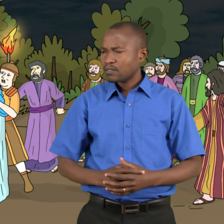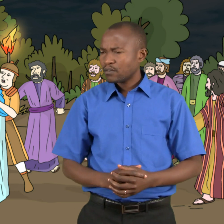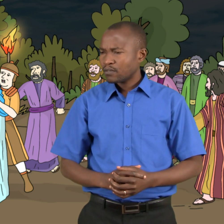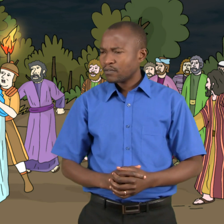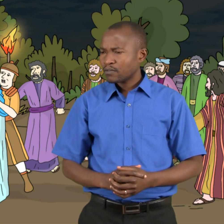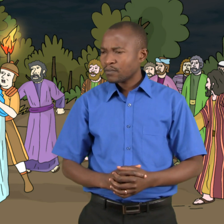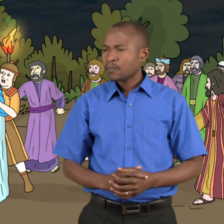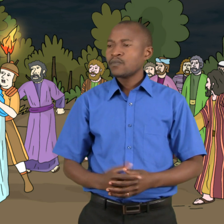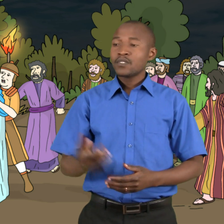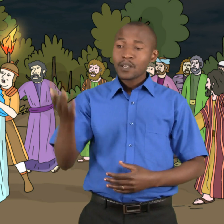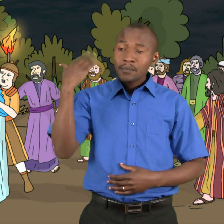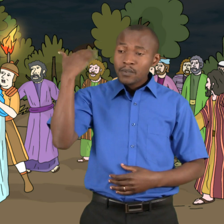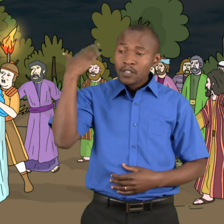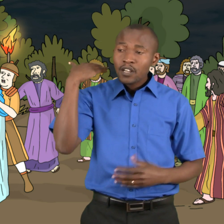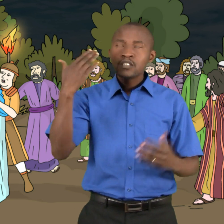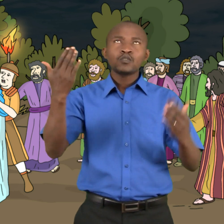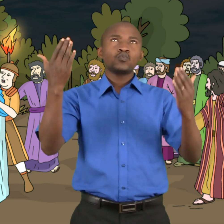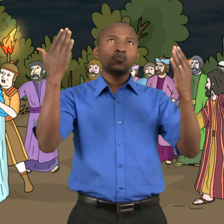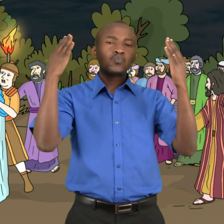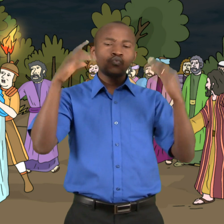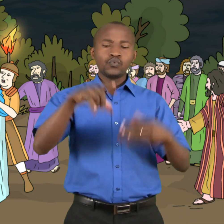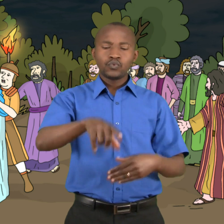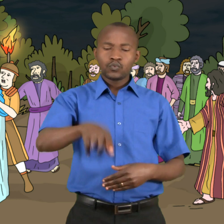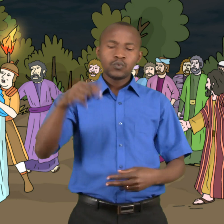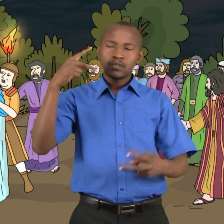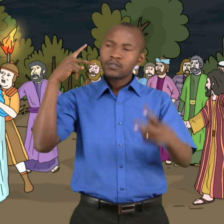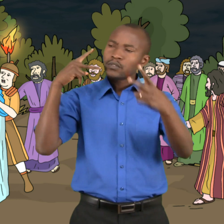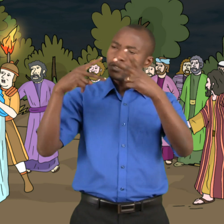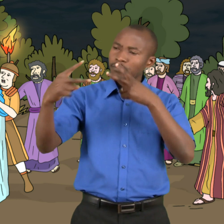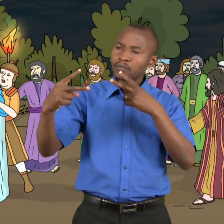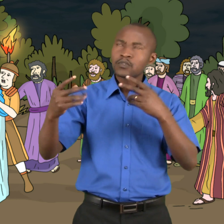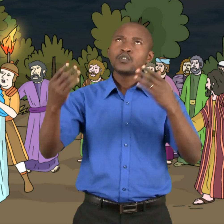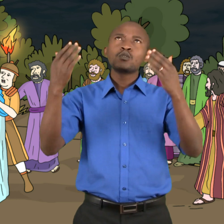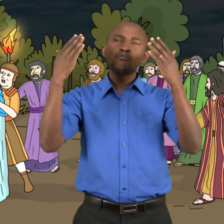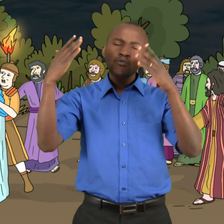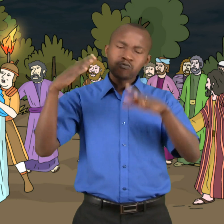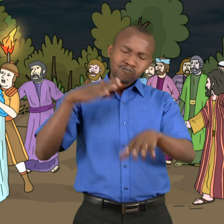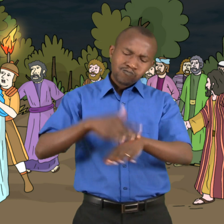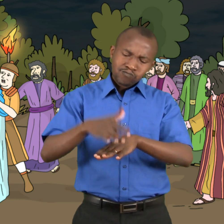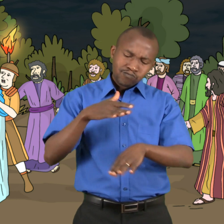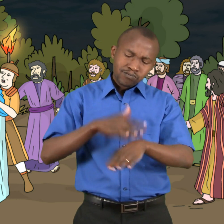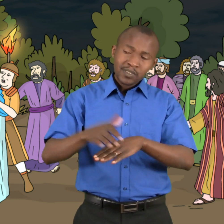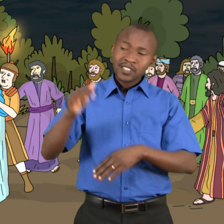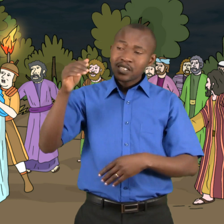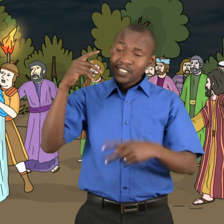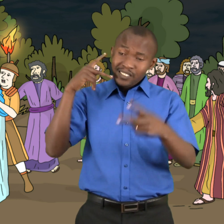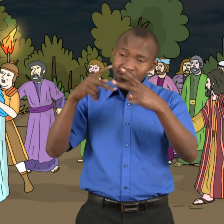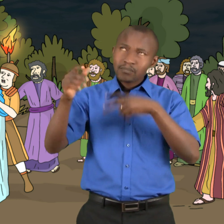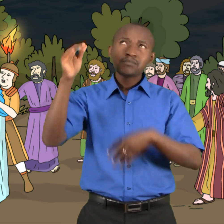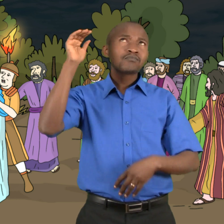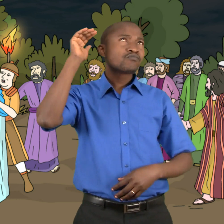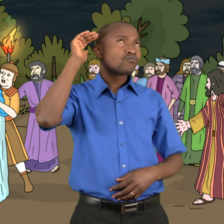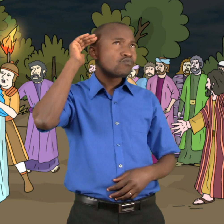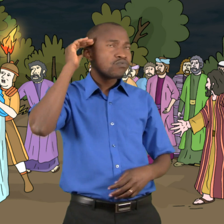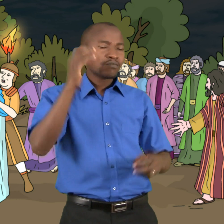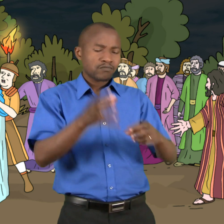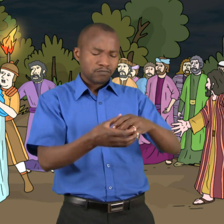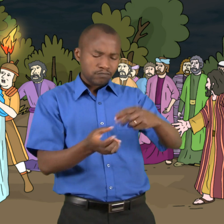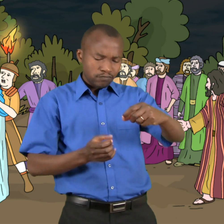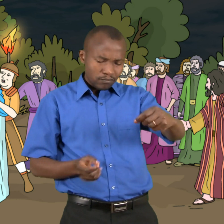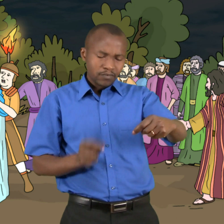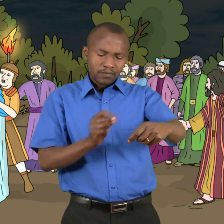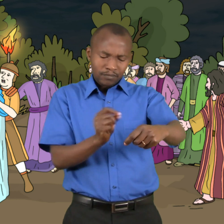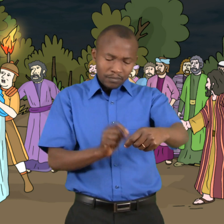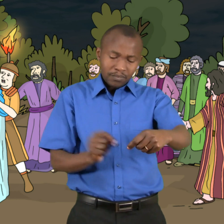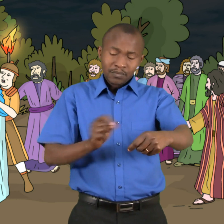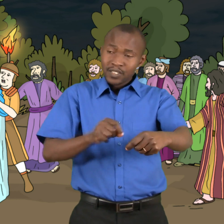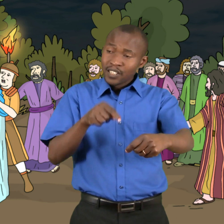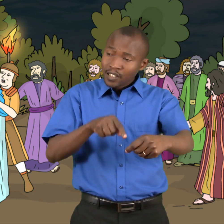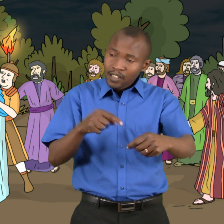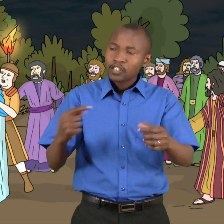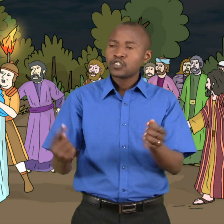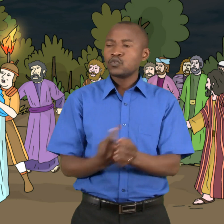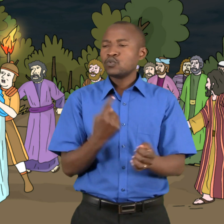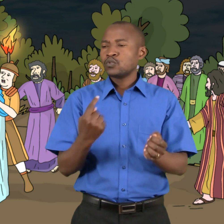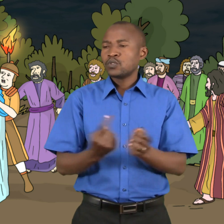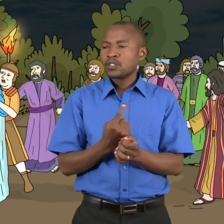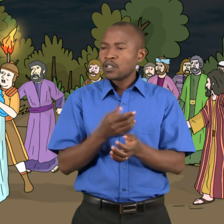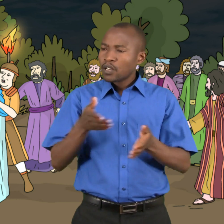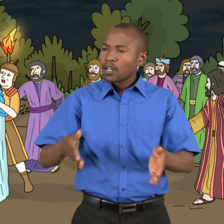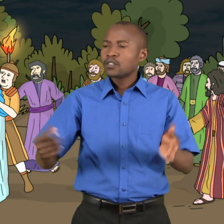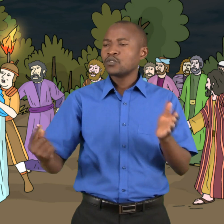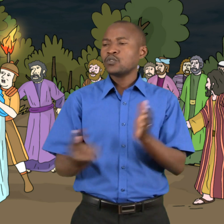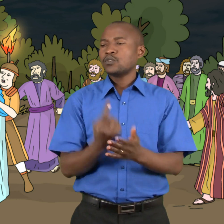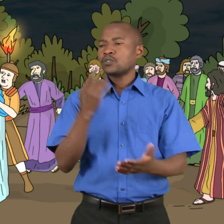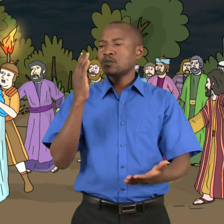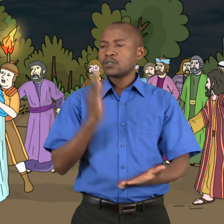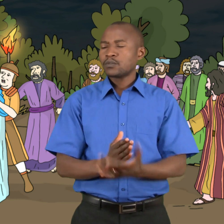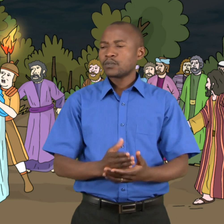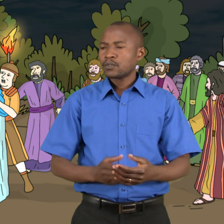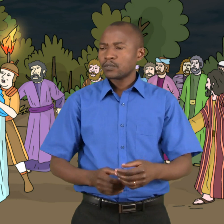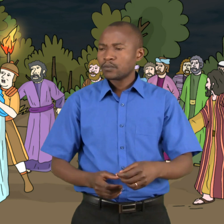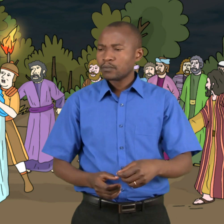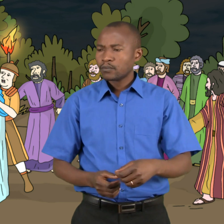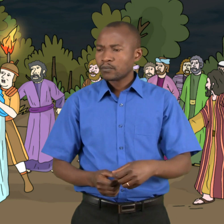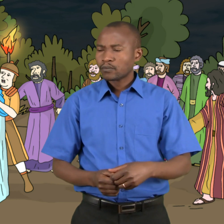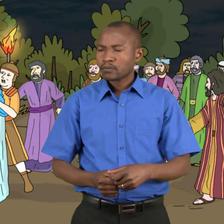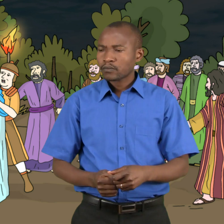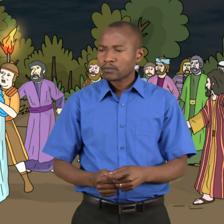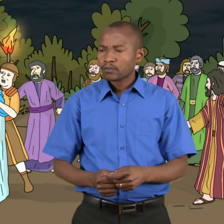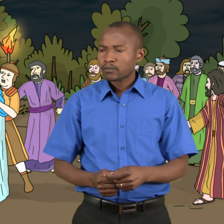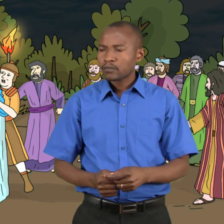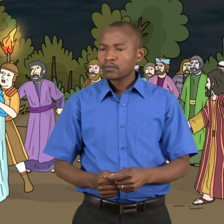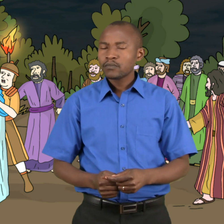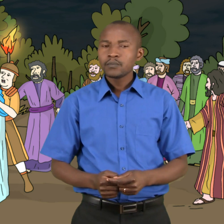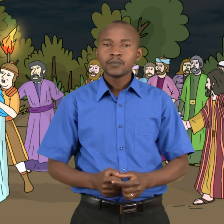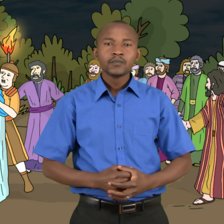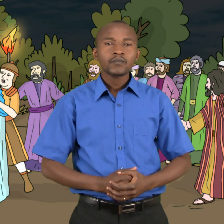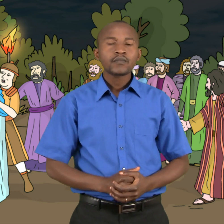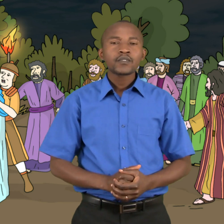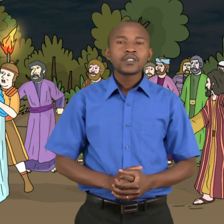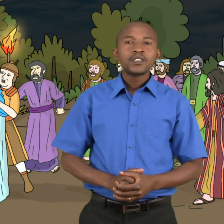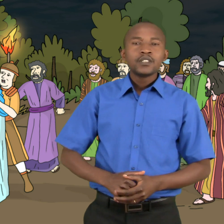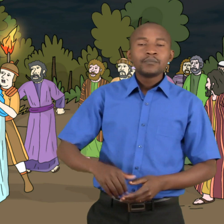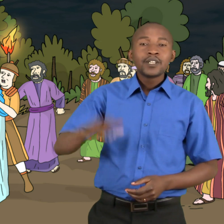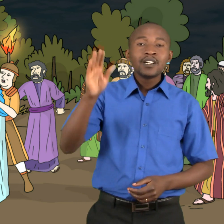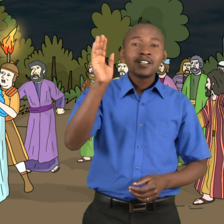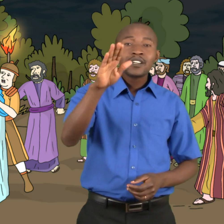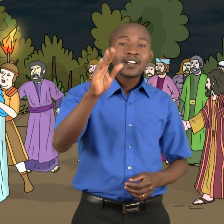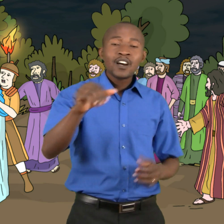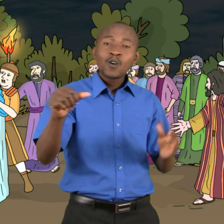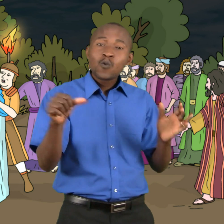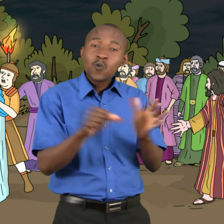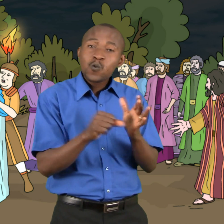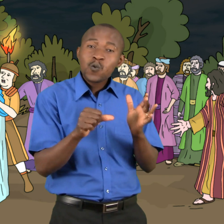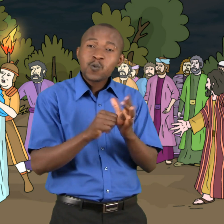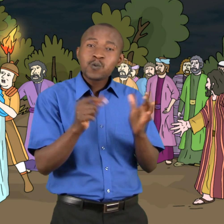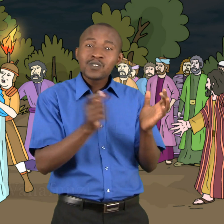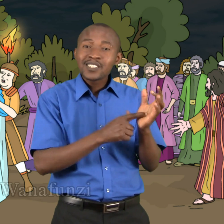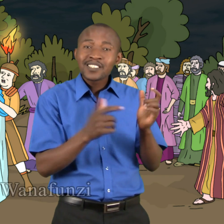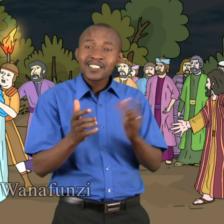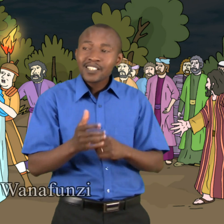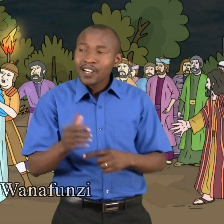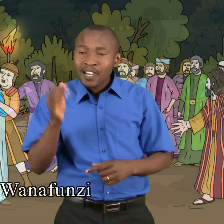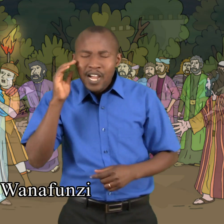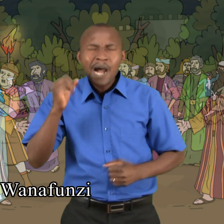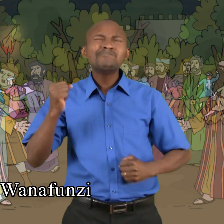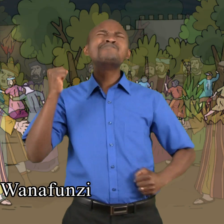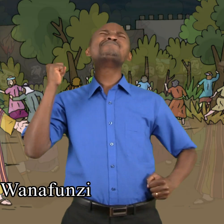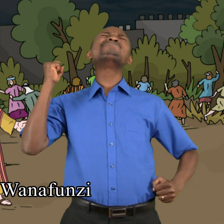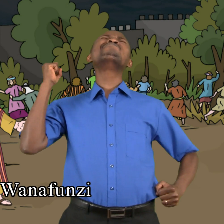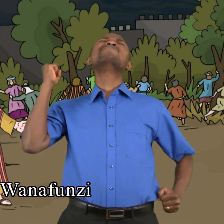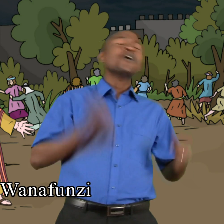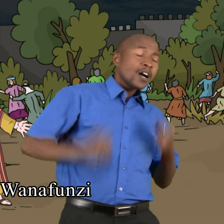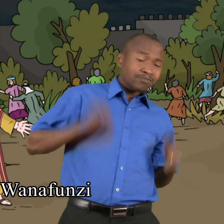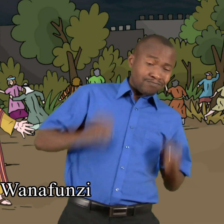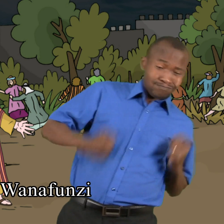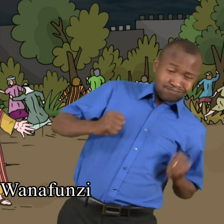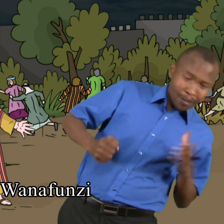But this has all happened so that the writings of the prophets would be fulfilled.”